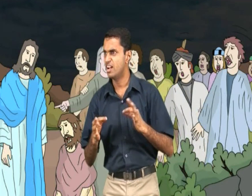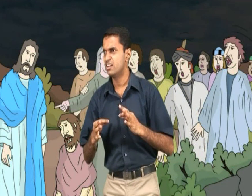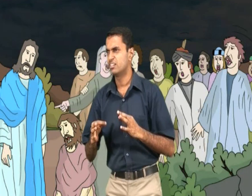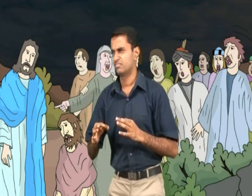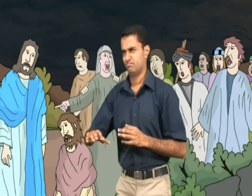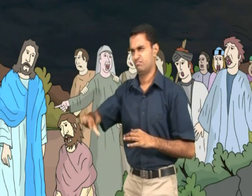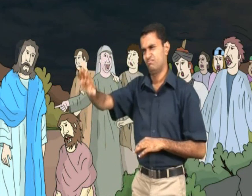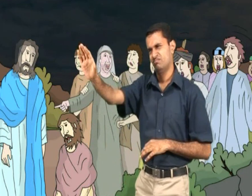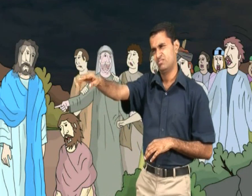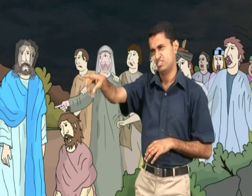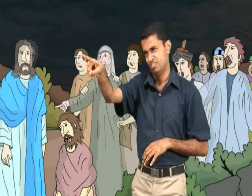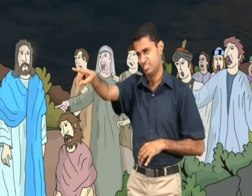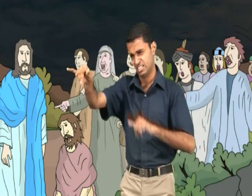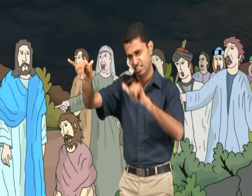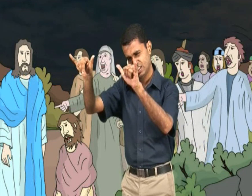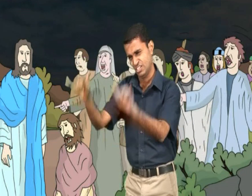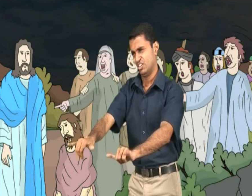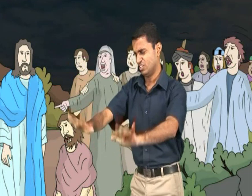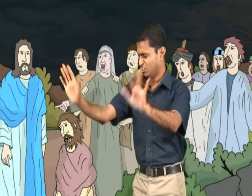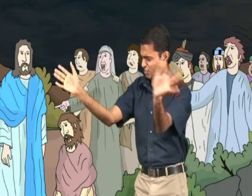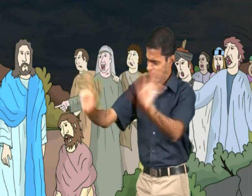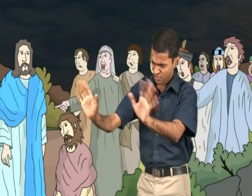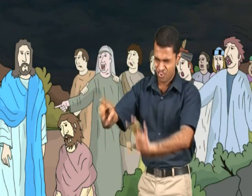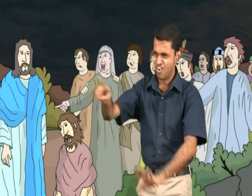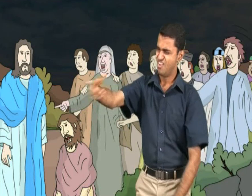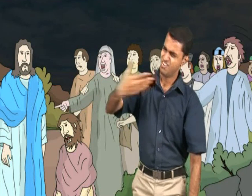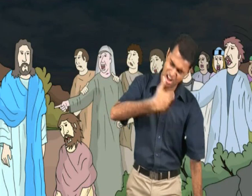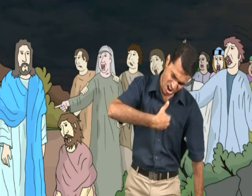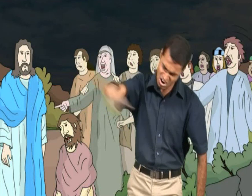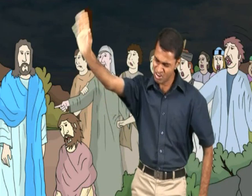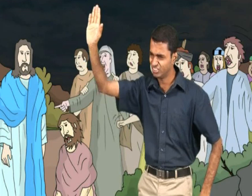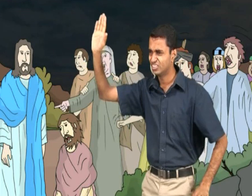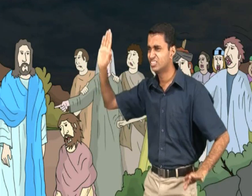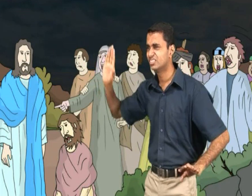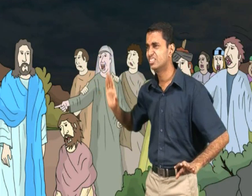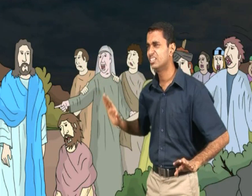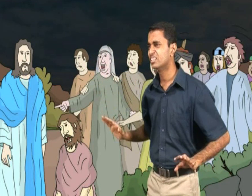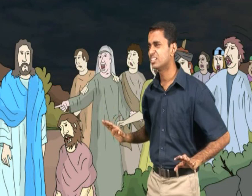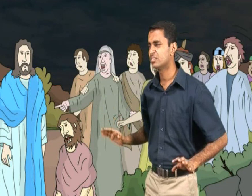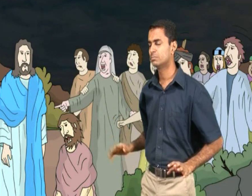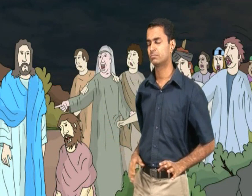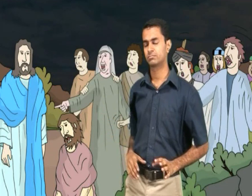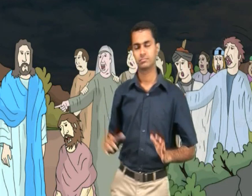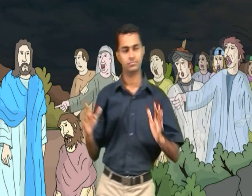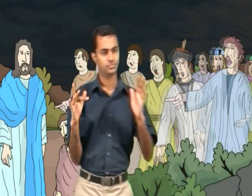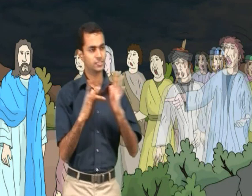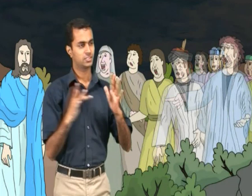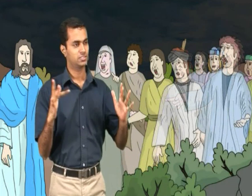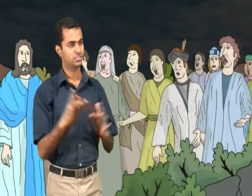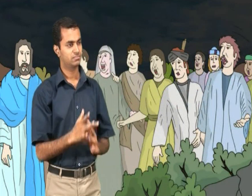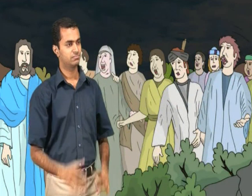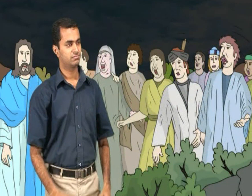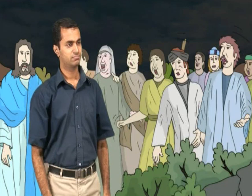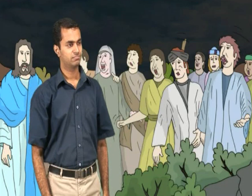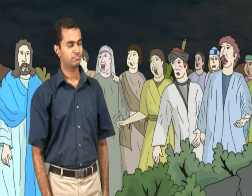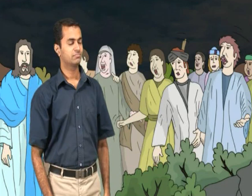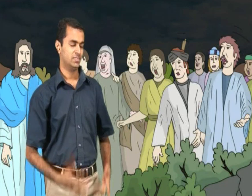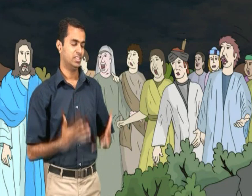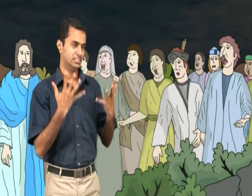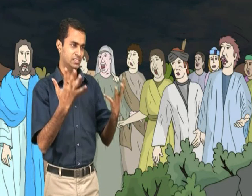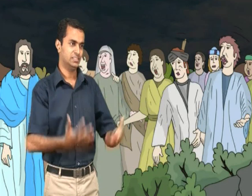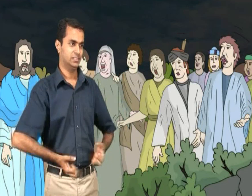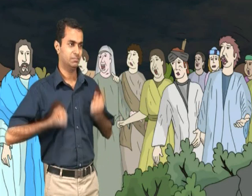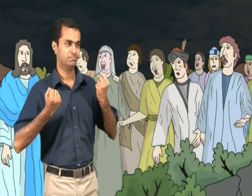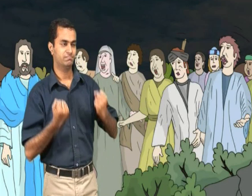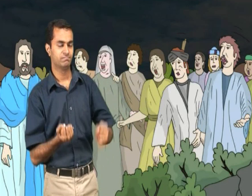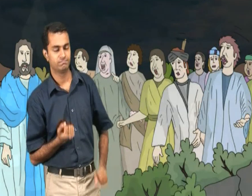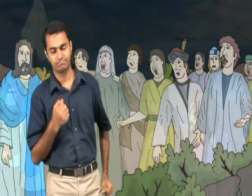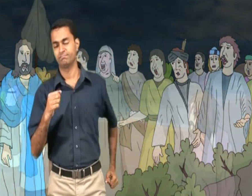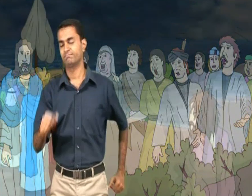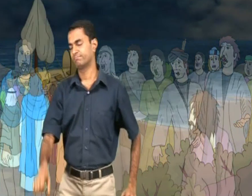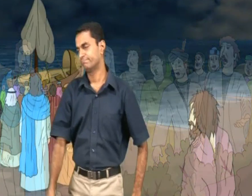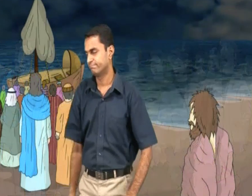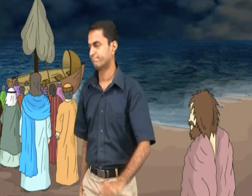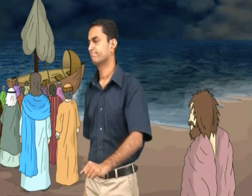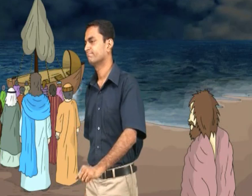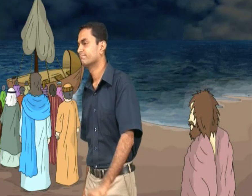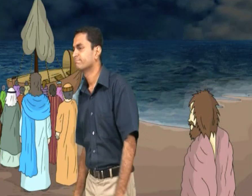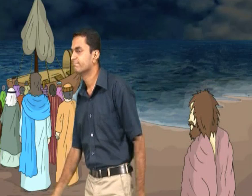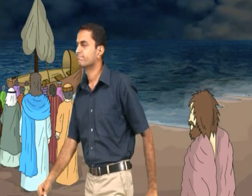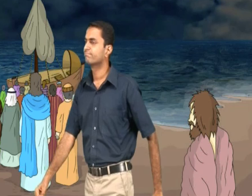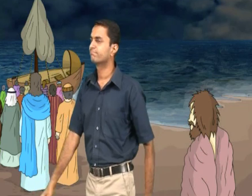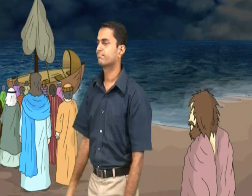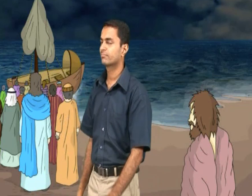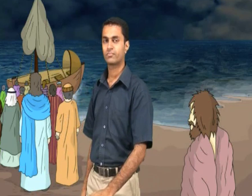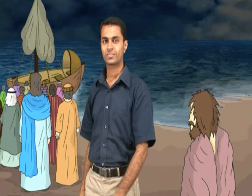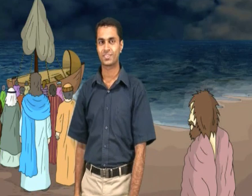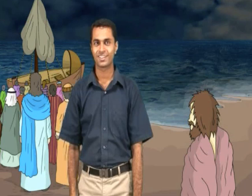And the people began to beg Jesus to leave their region.